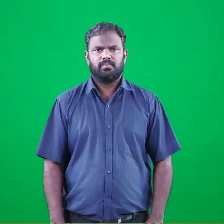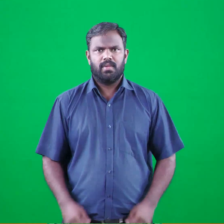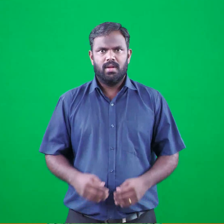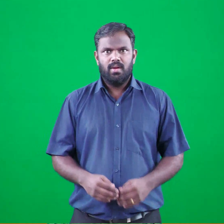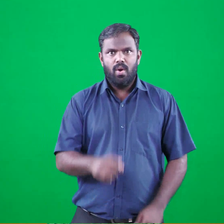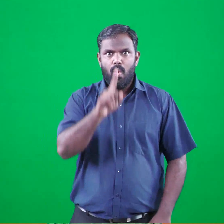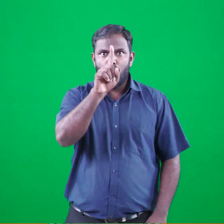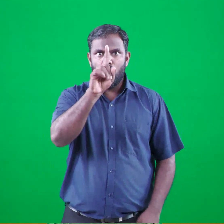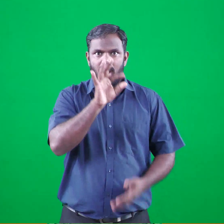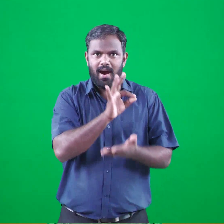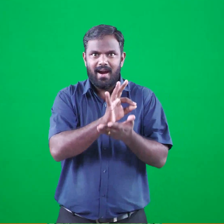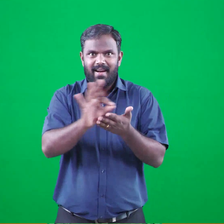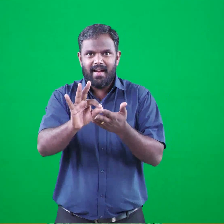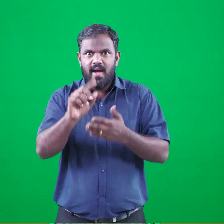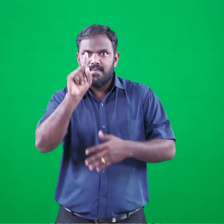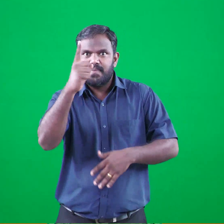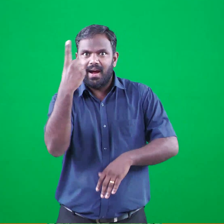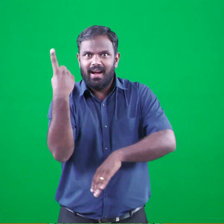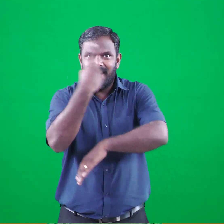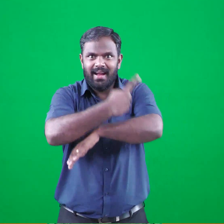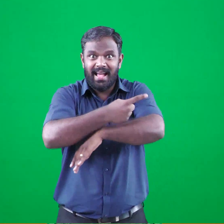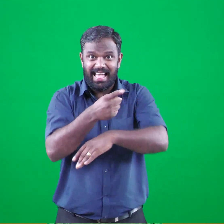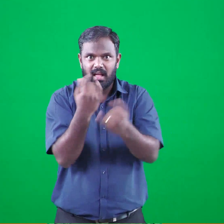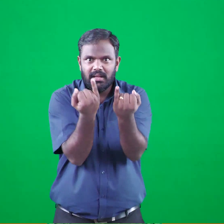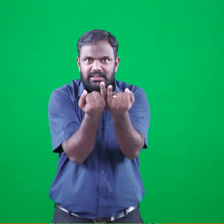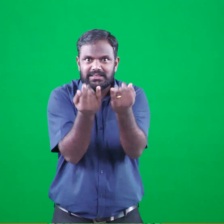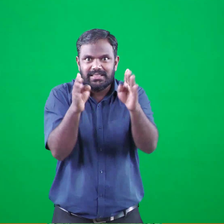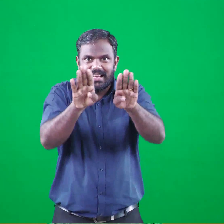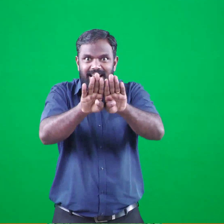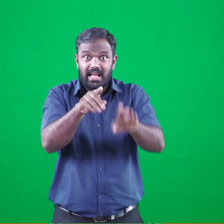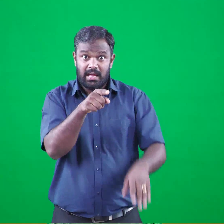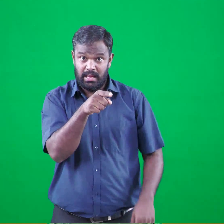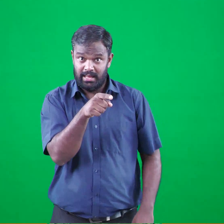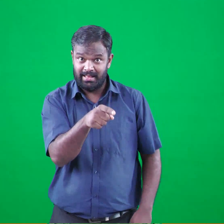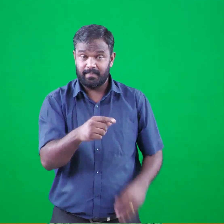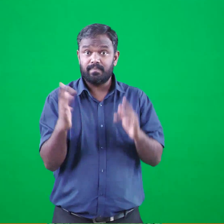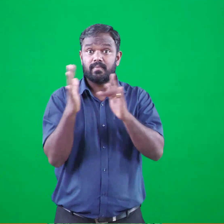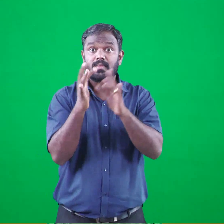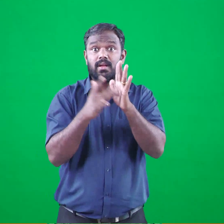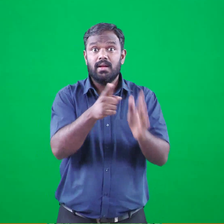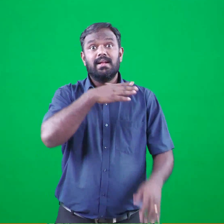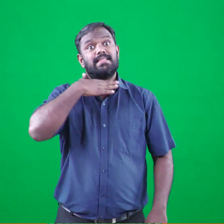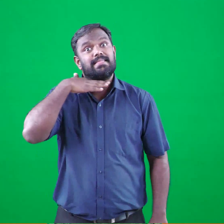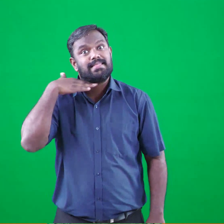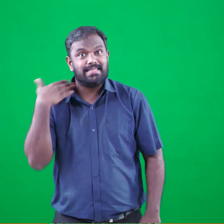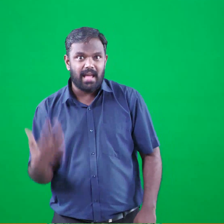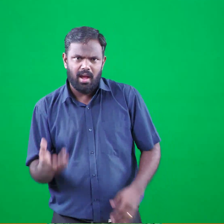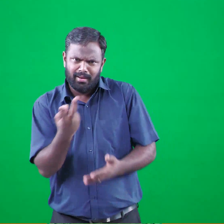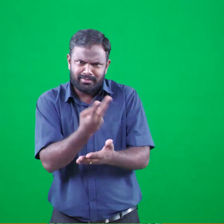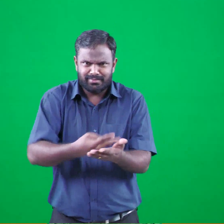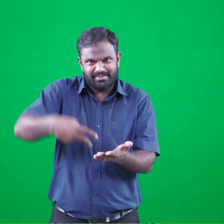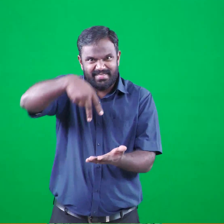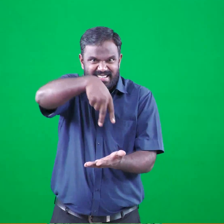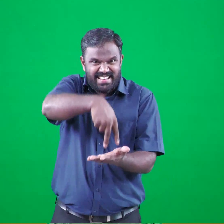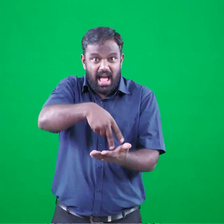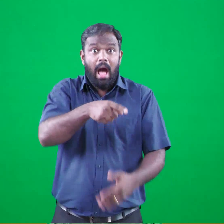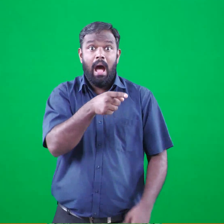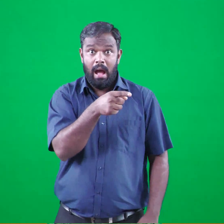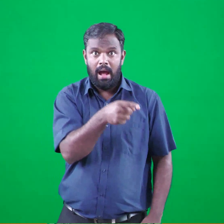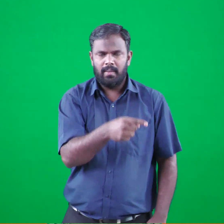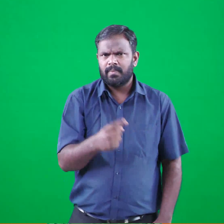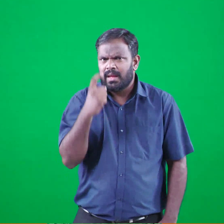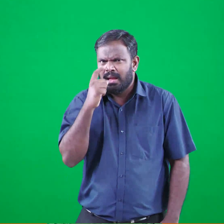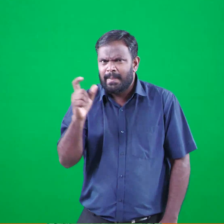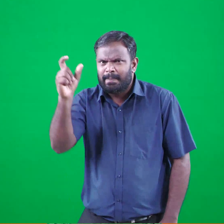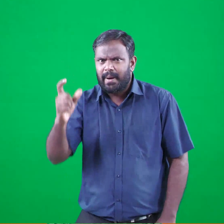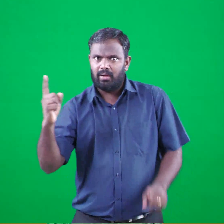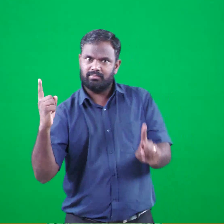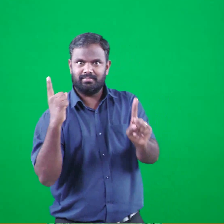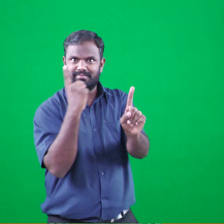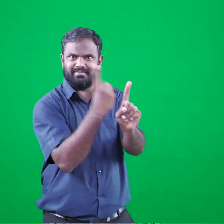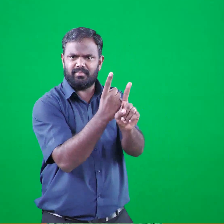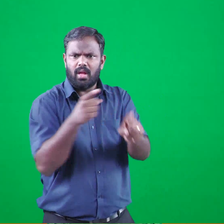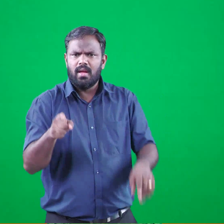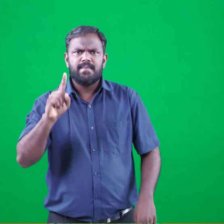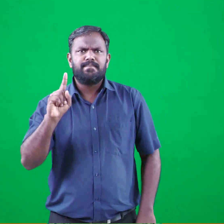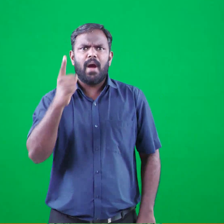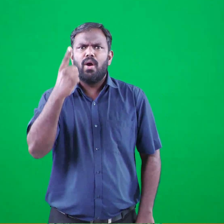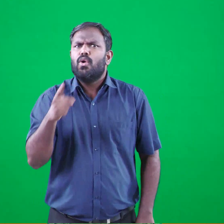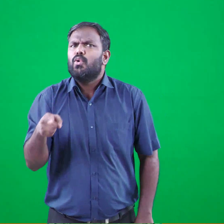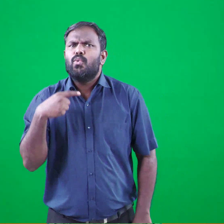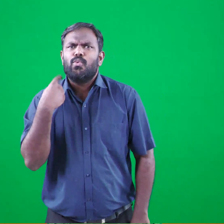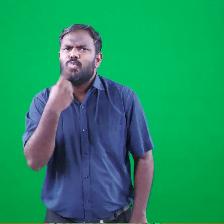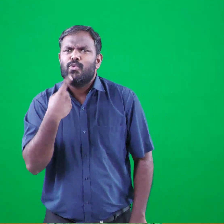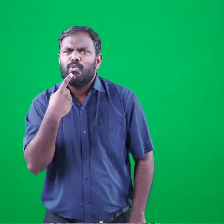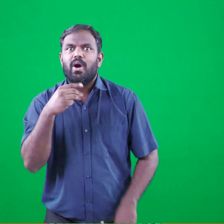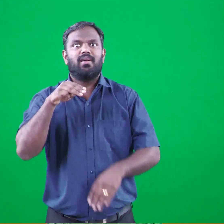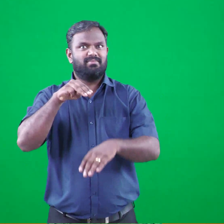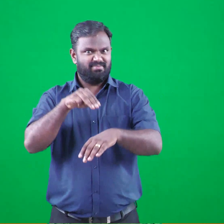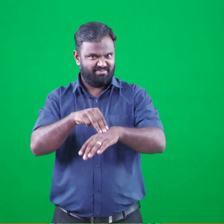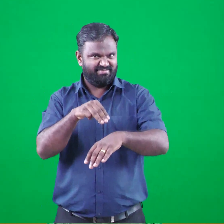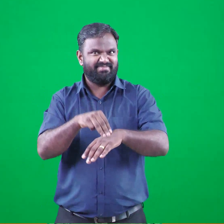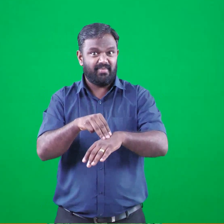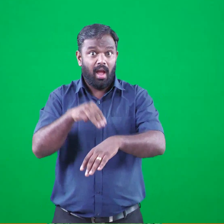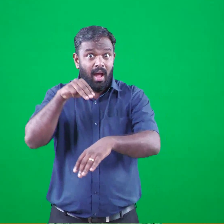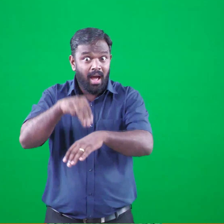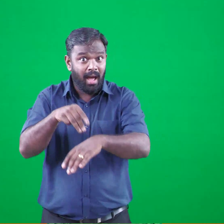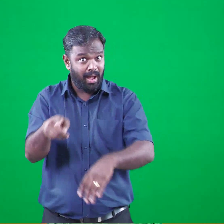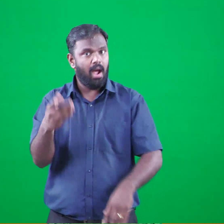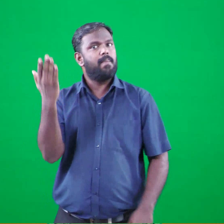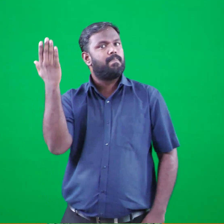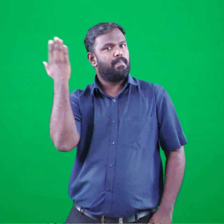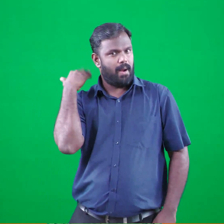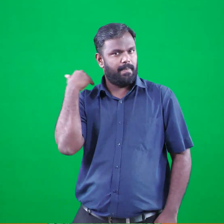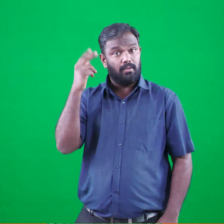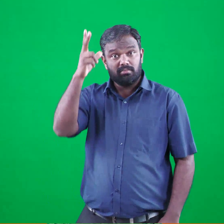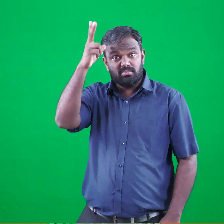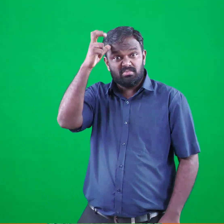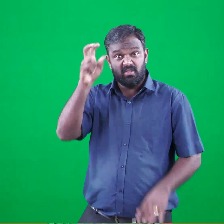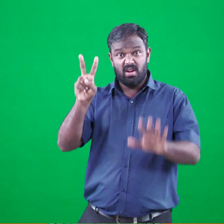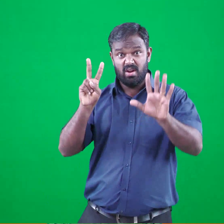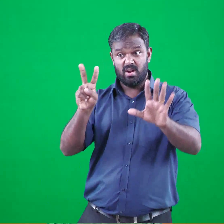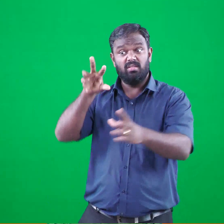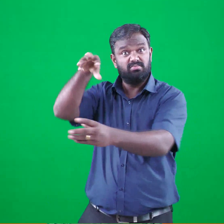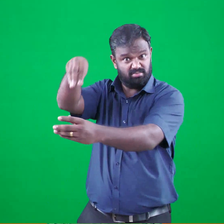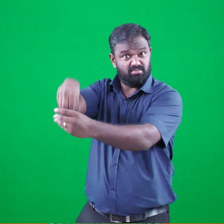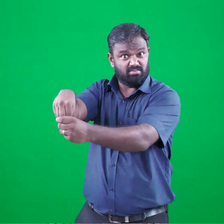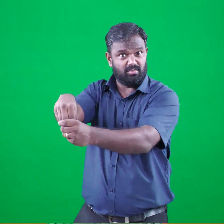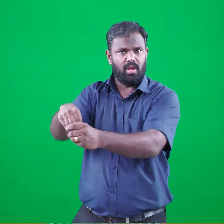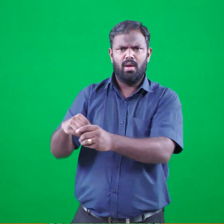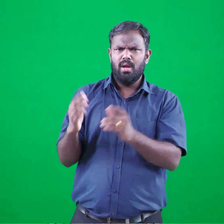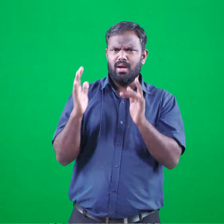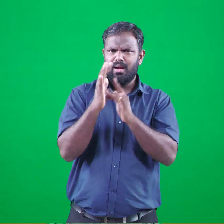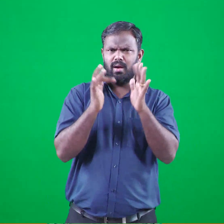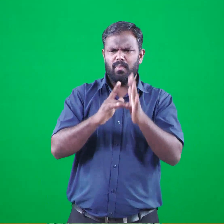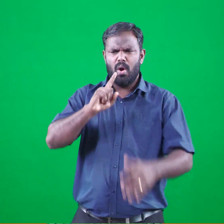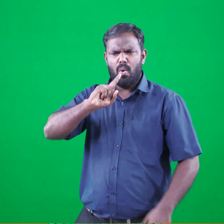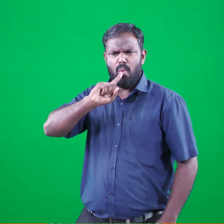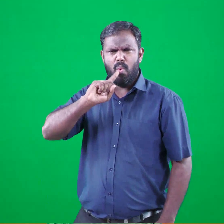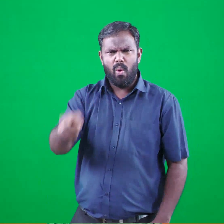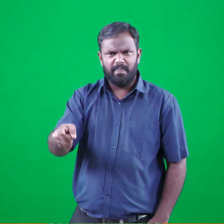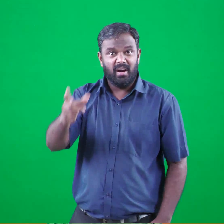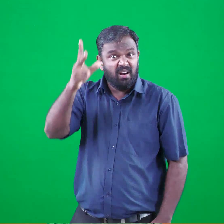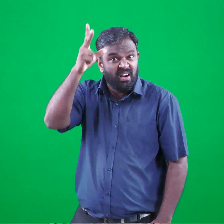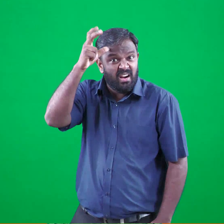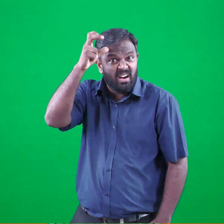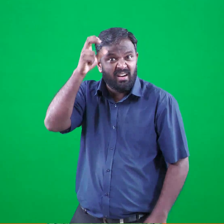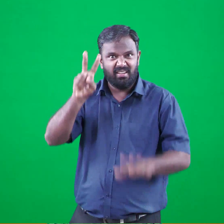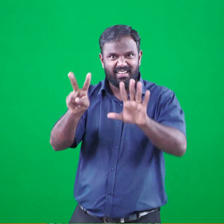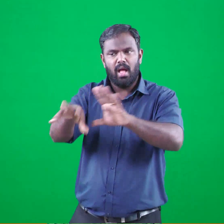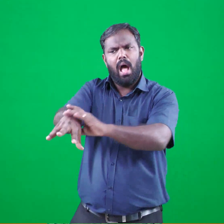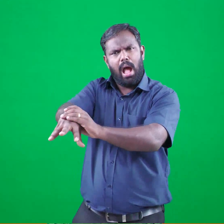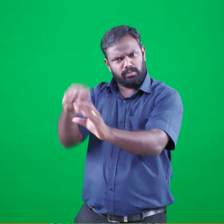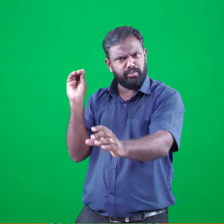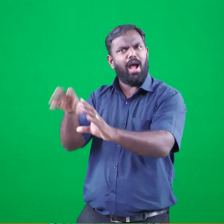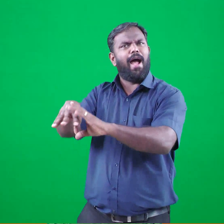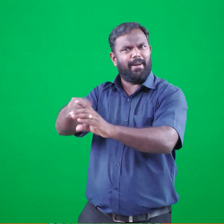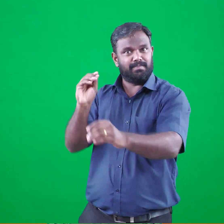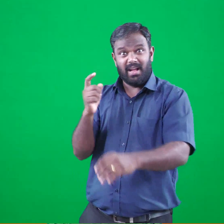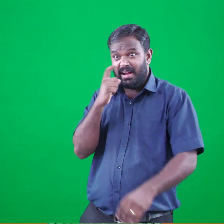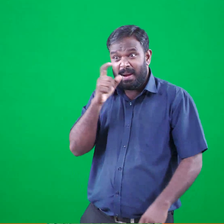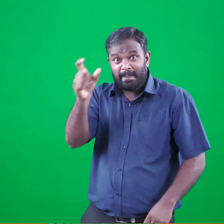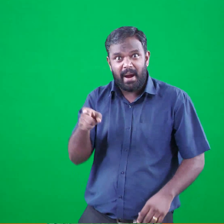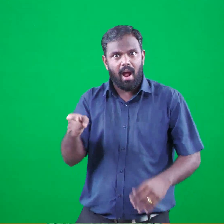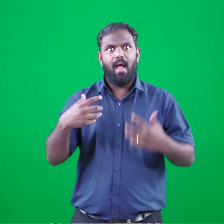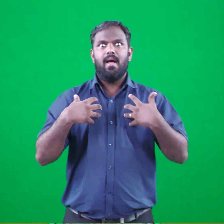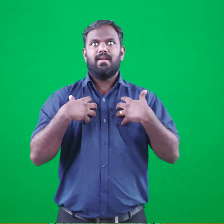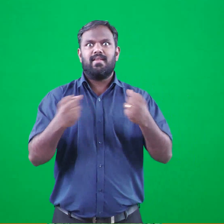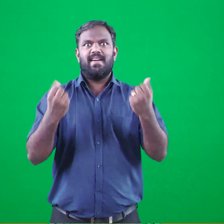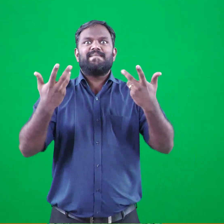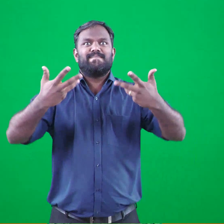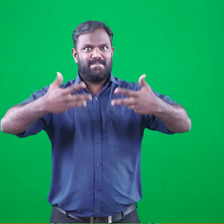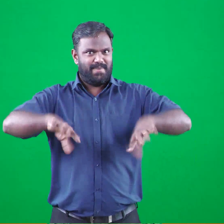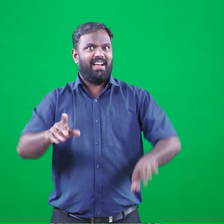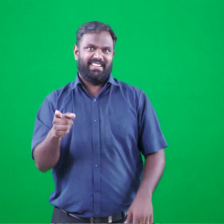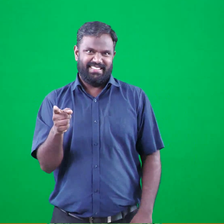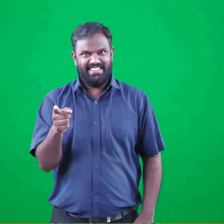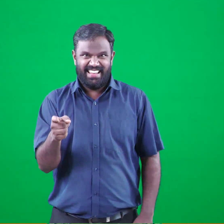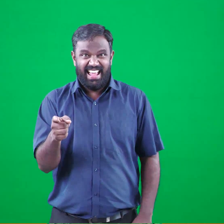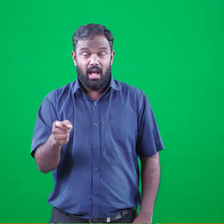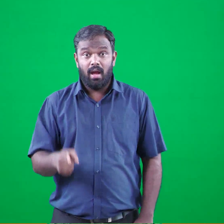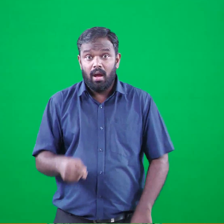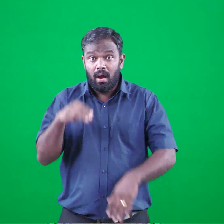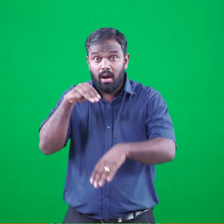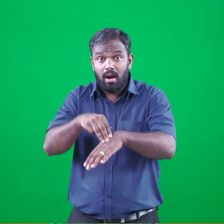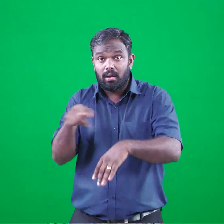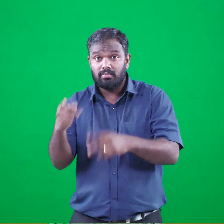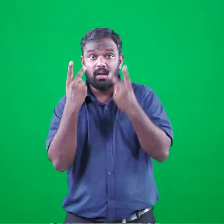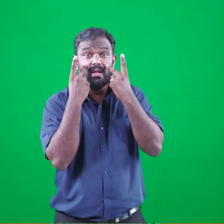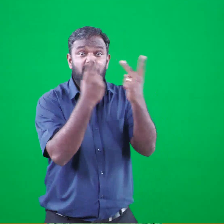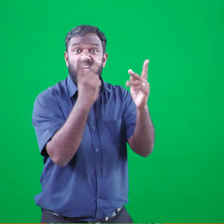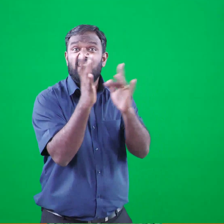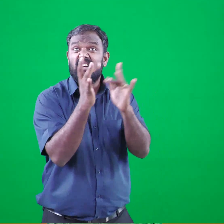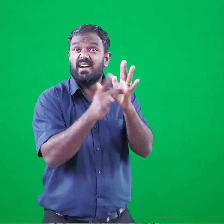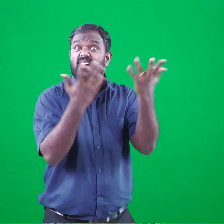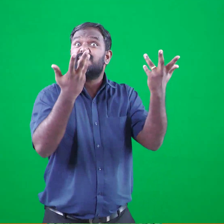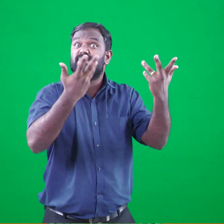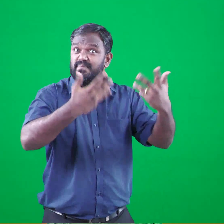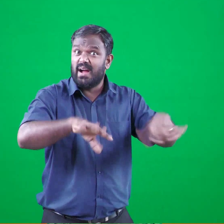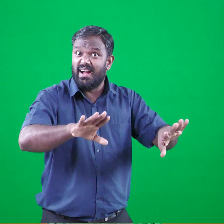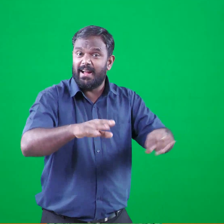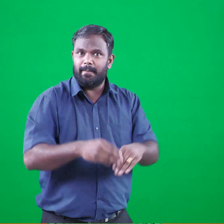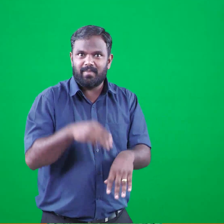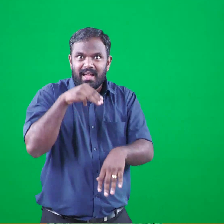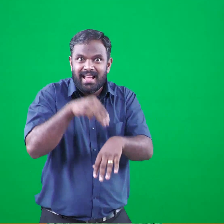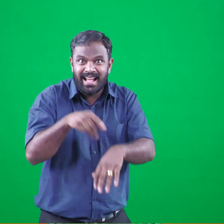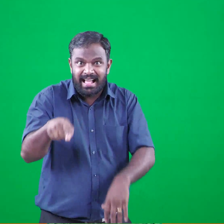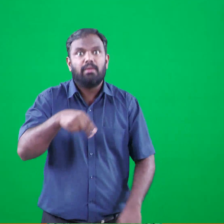Early on the first day of the week, after Jesus had risen, He appeared first to Mary Magdalene, from whom He had driven out seven demons.